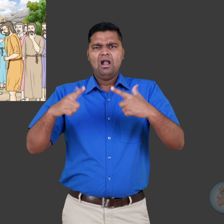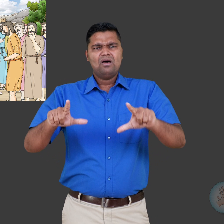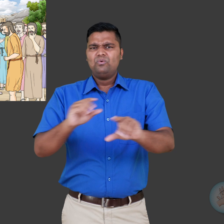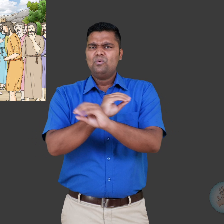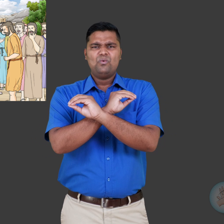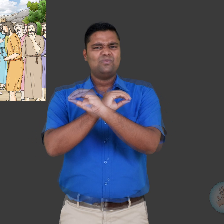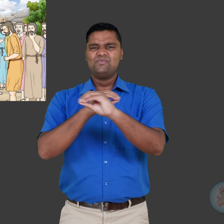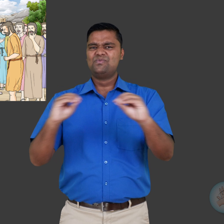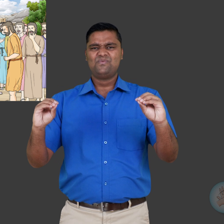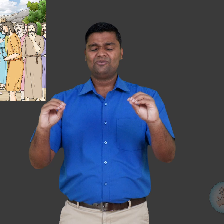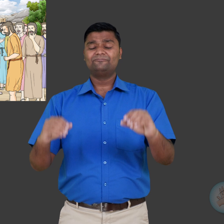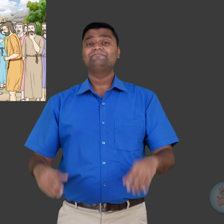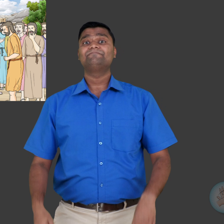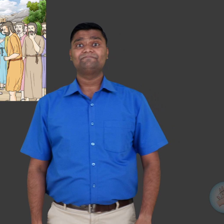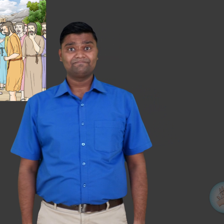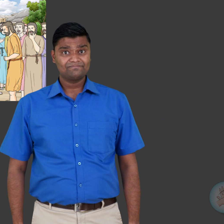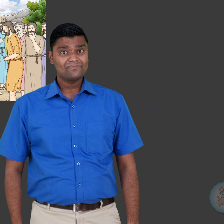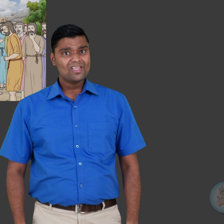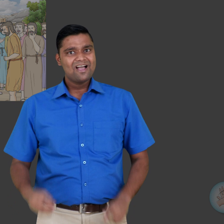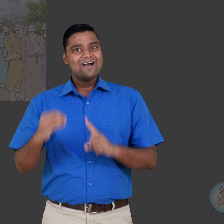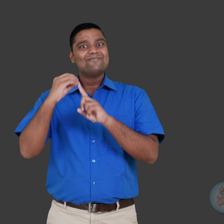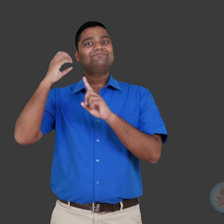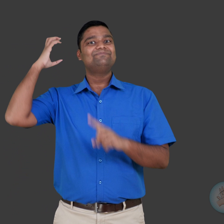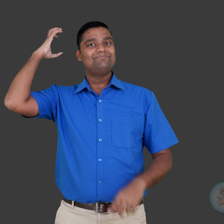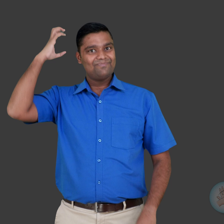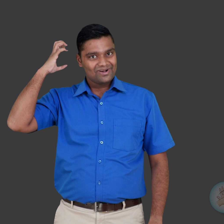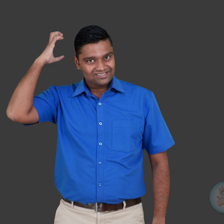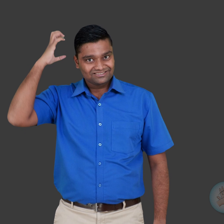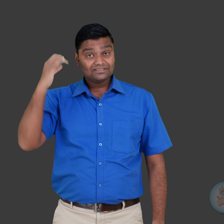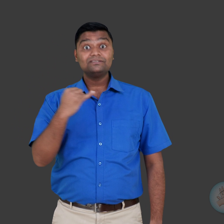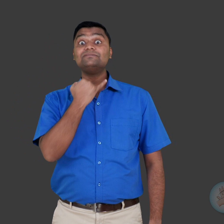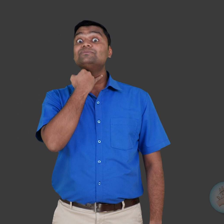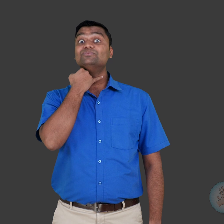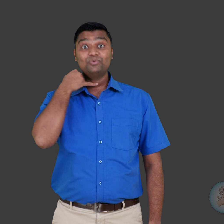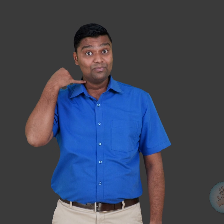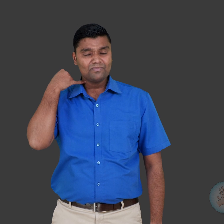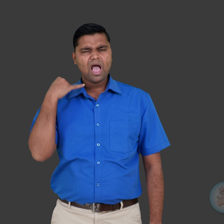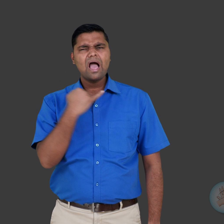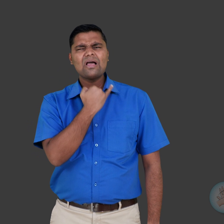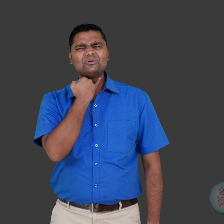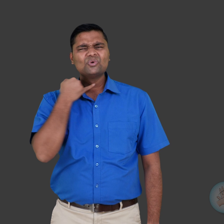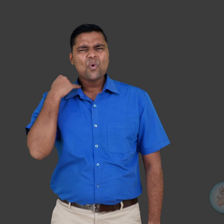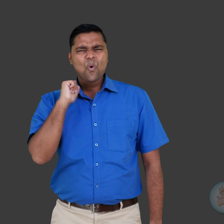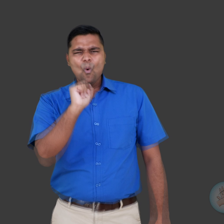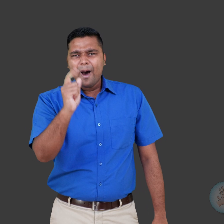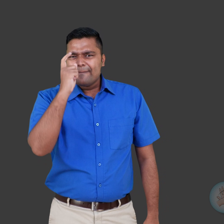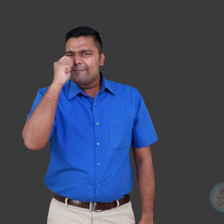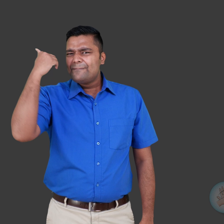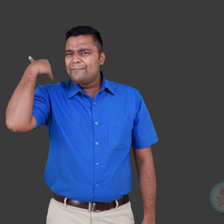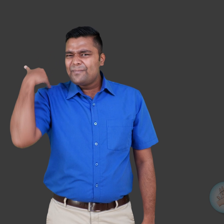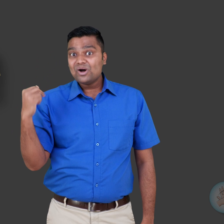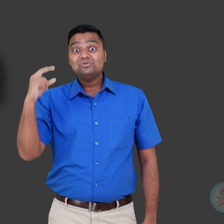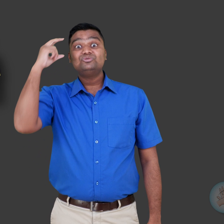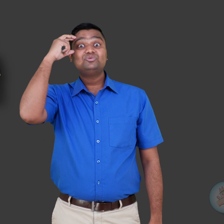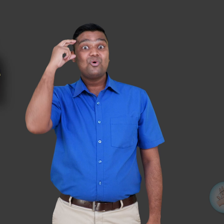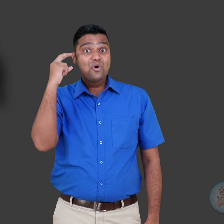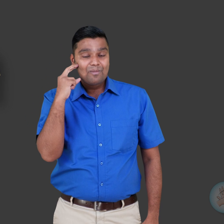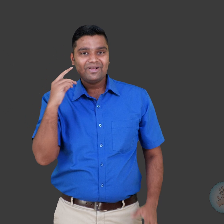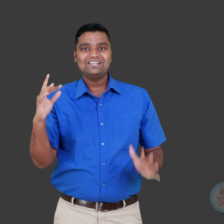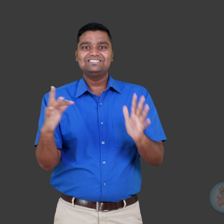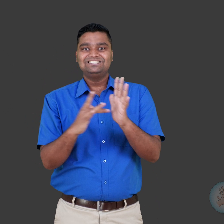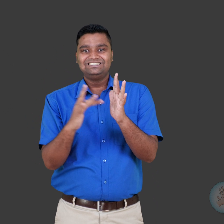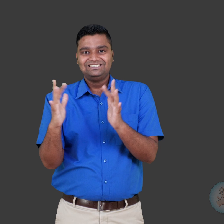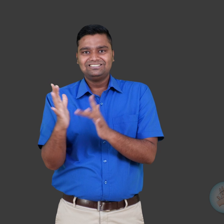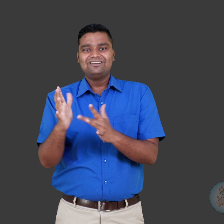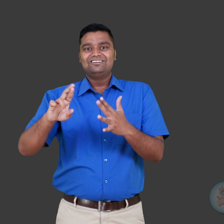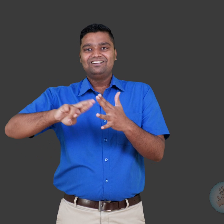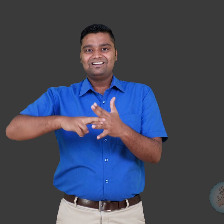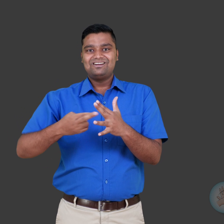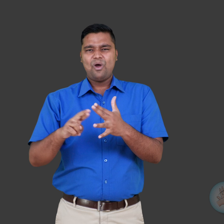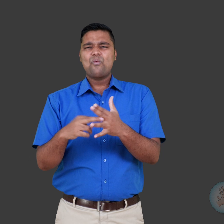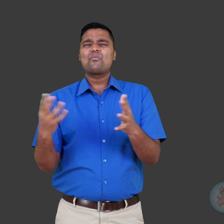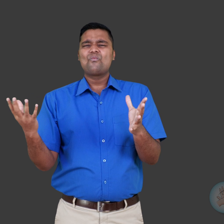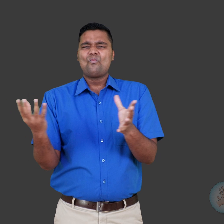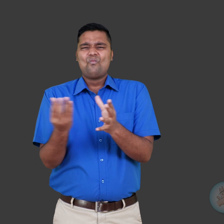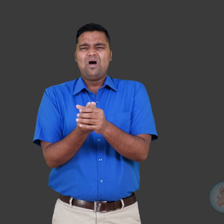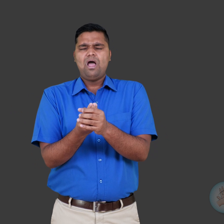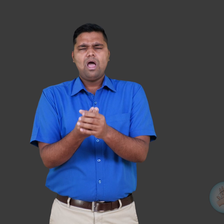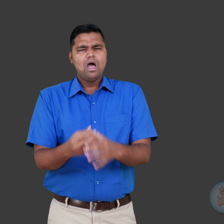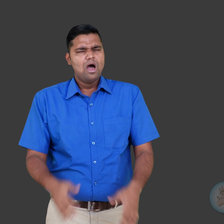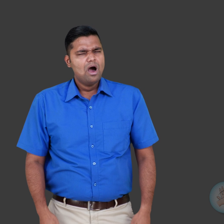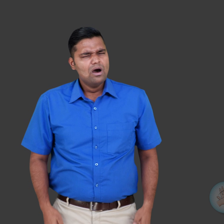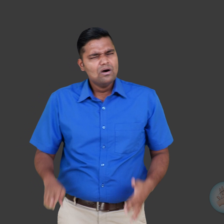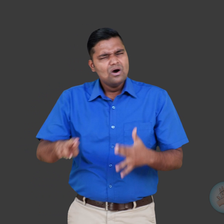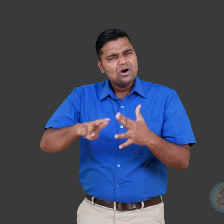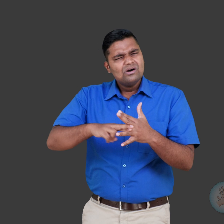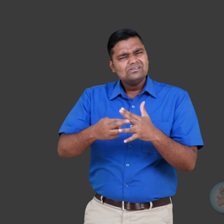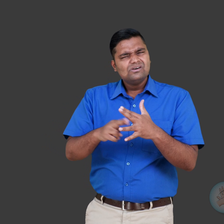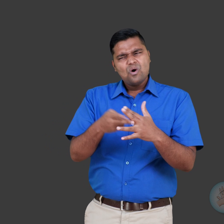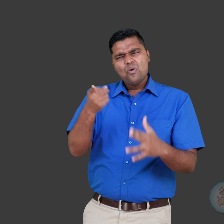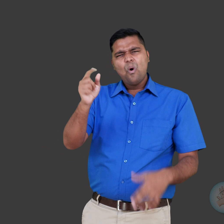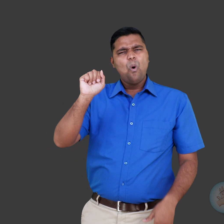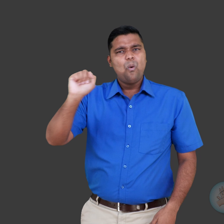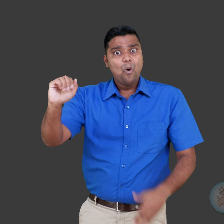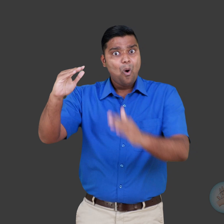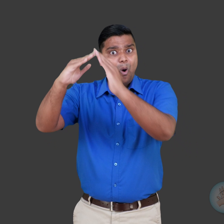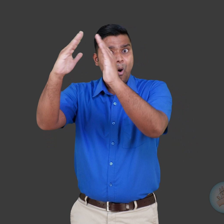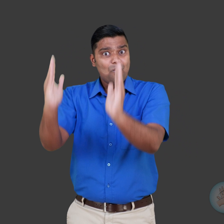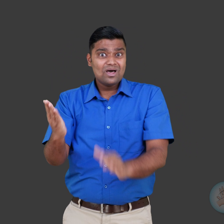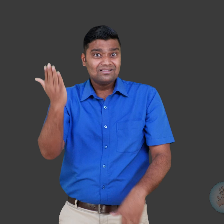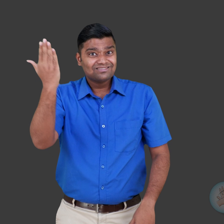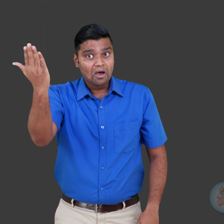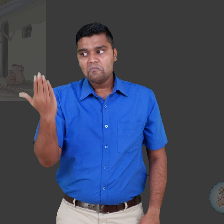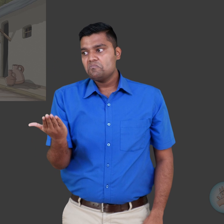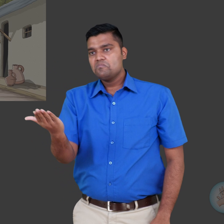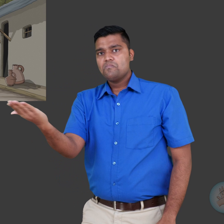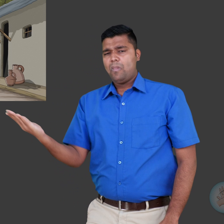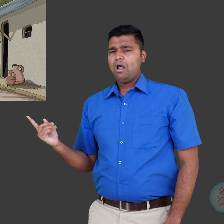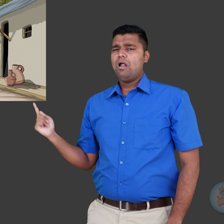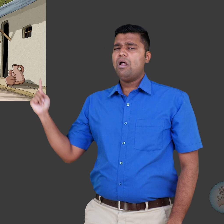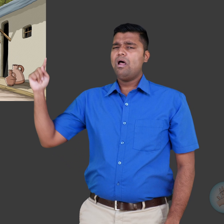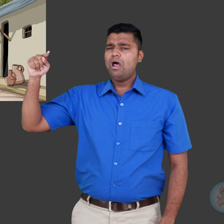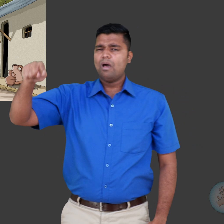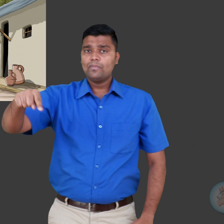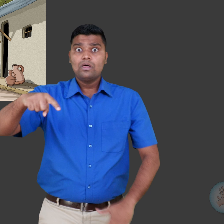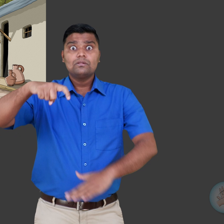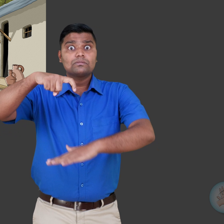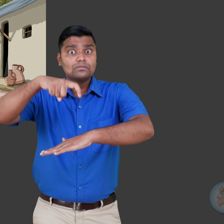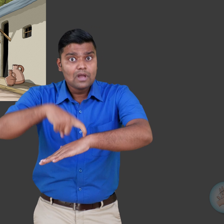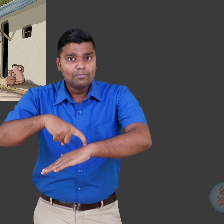And He did not allow anyone to accompany Him except Peter, James, and John the brother of James.